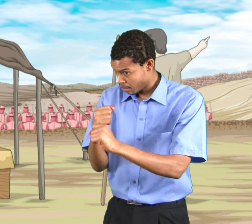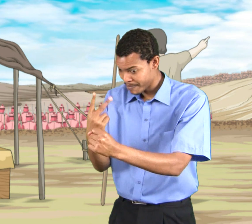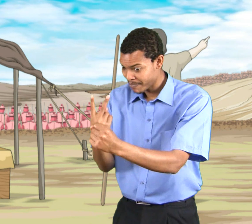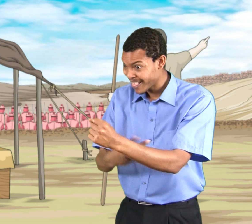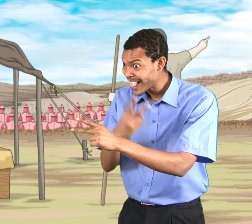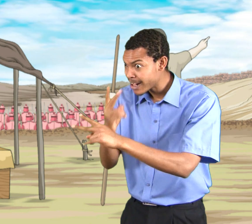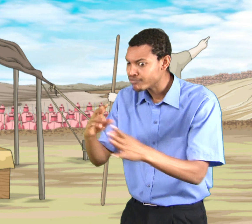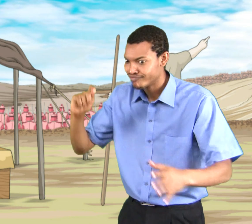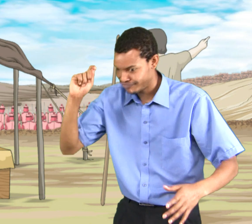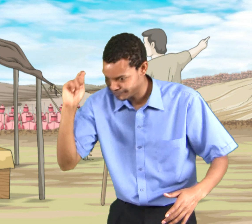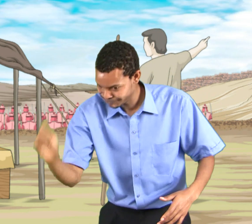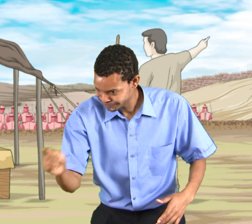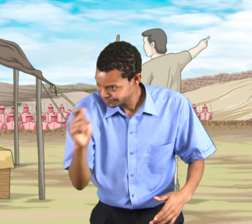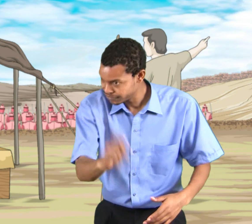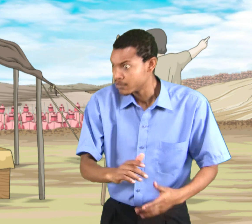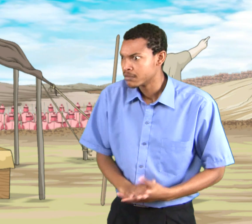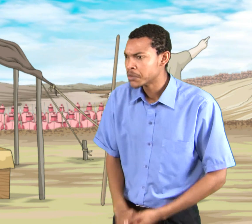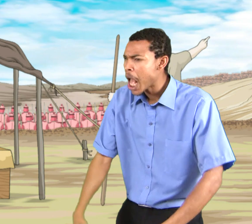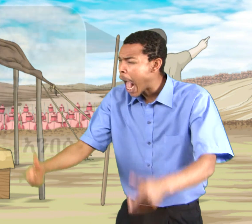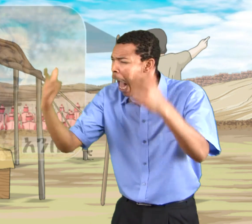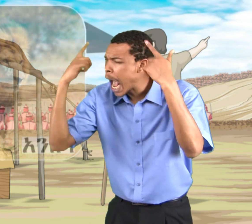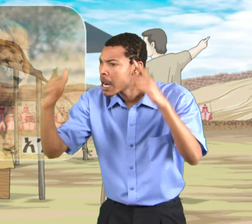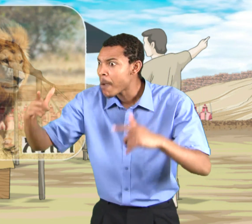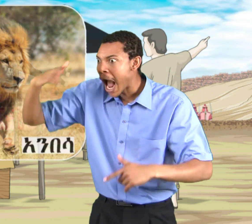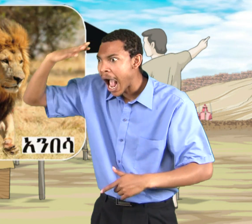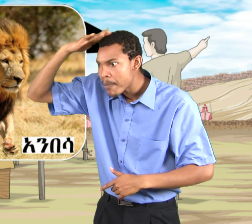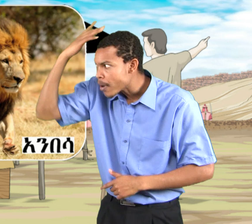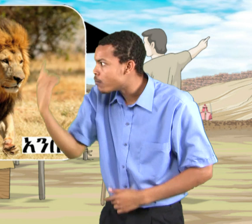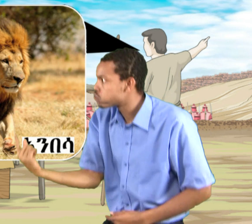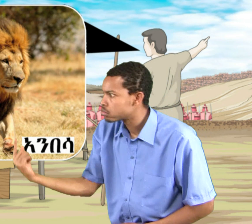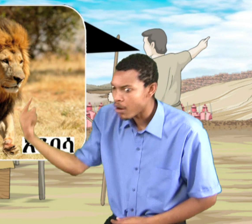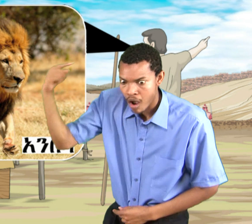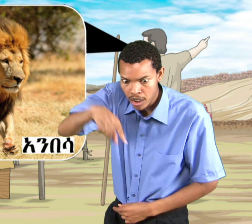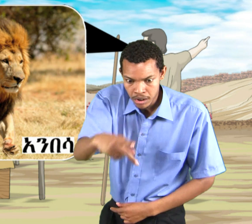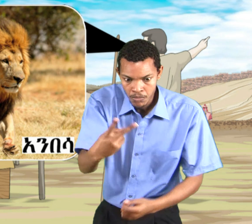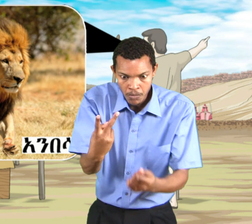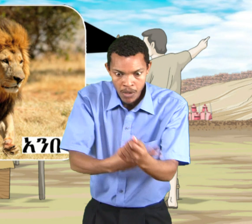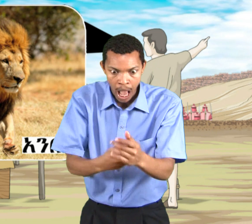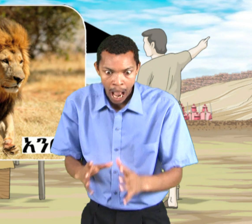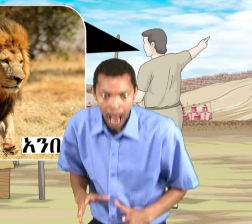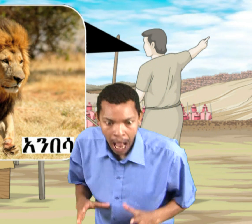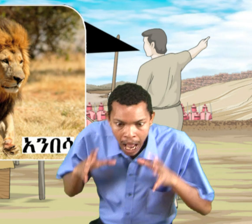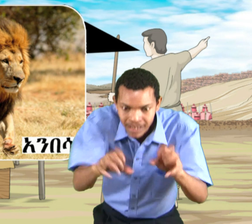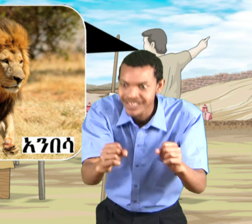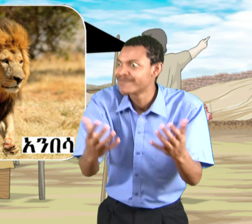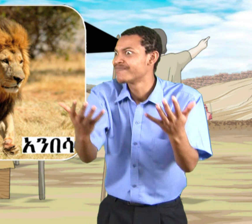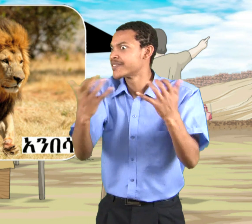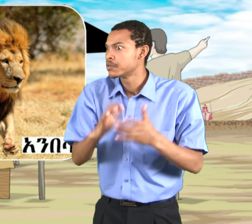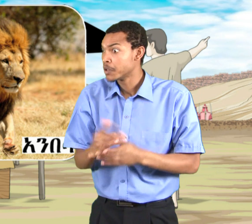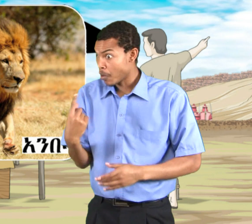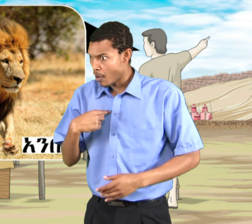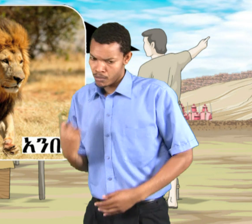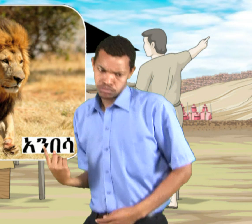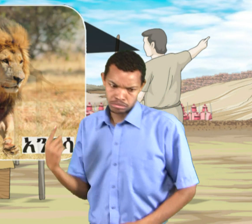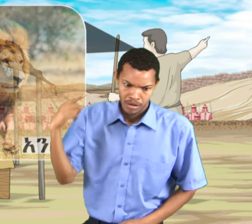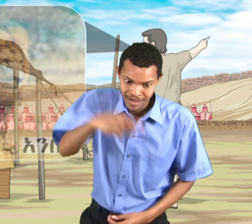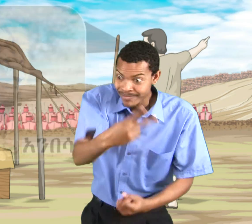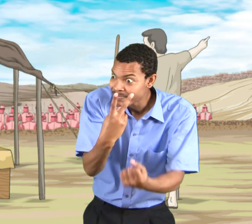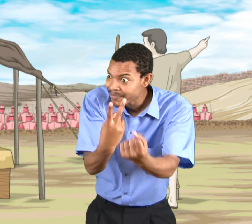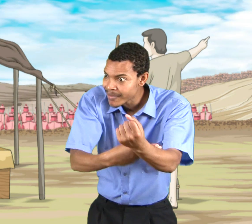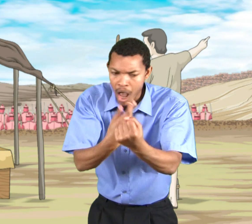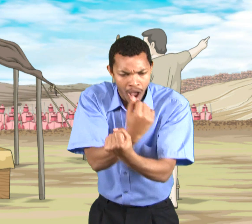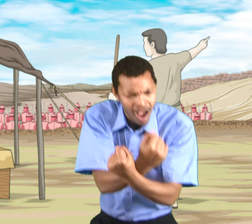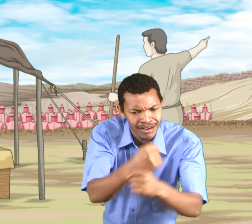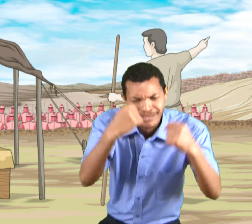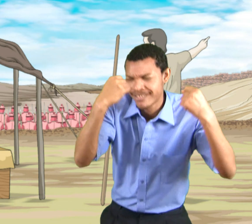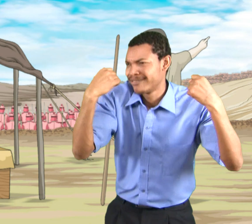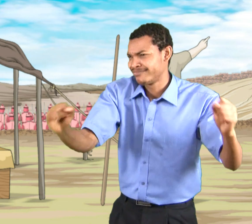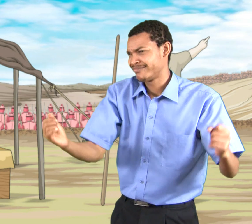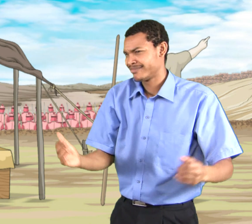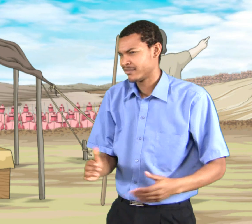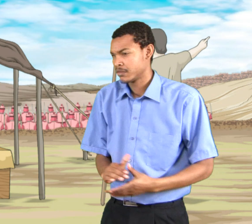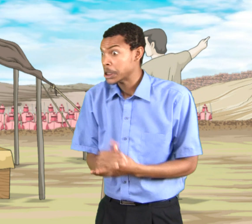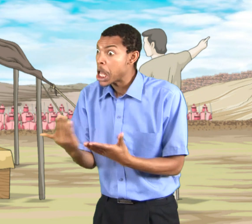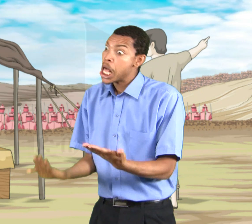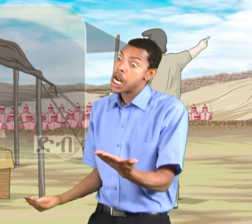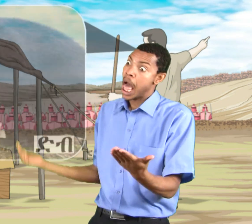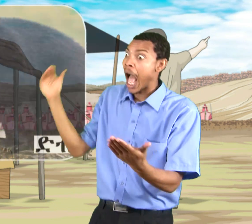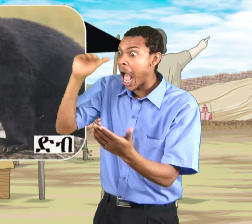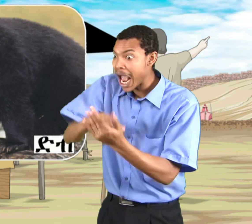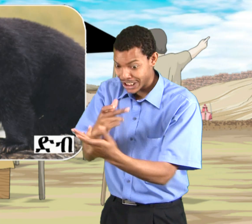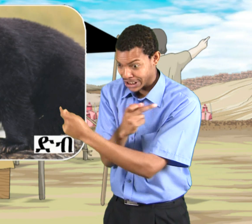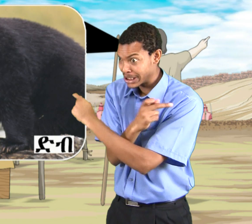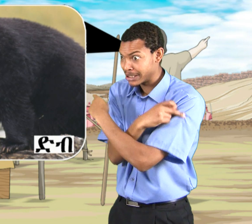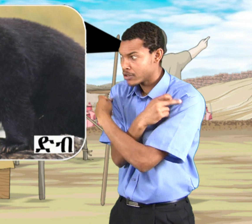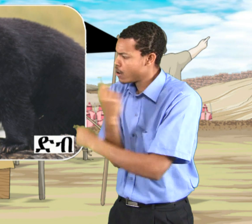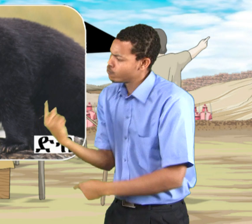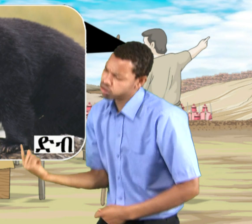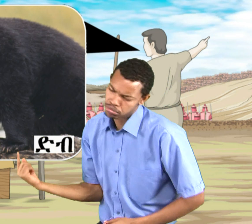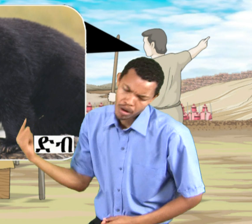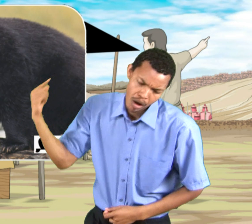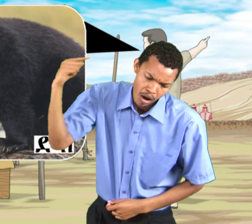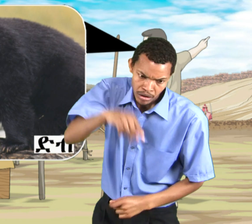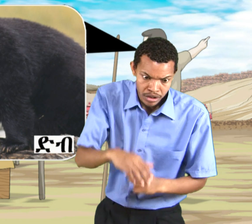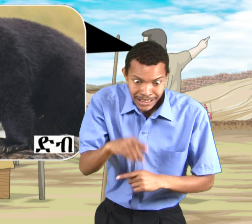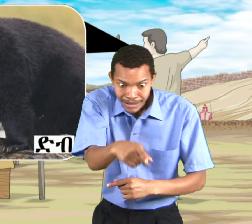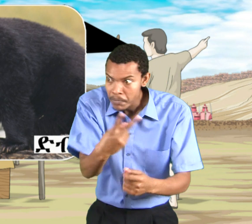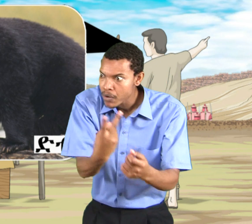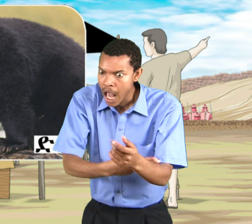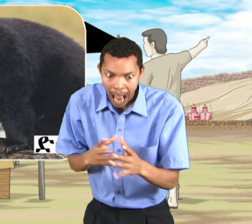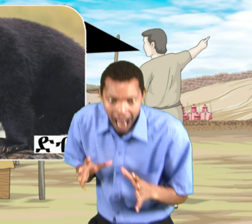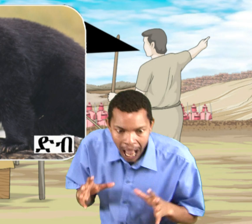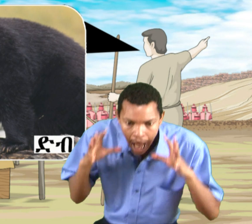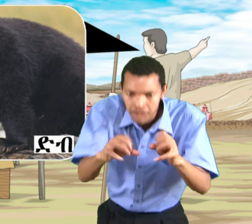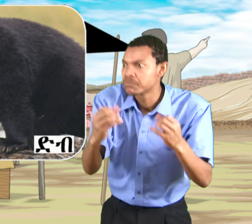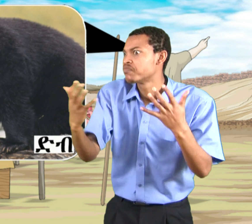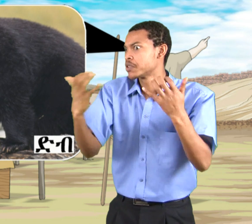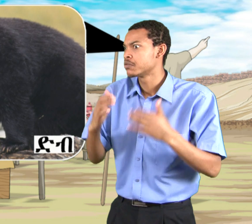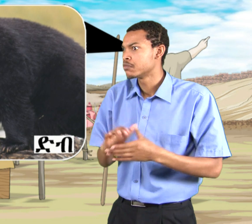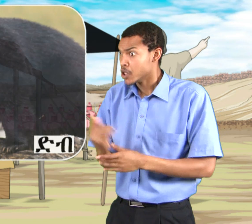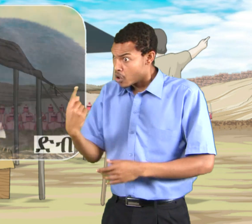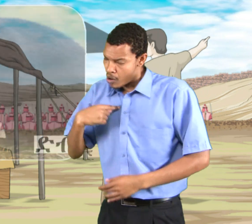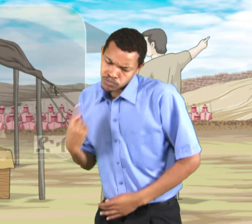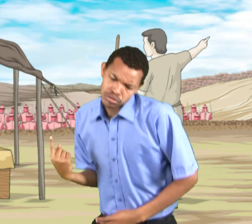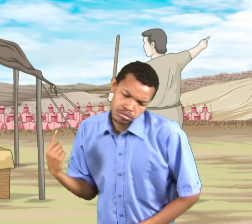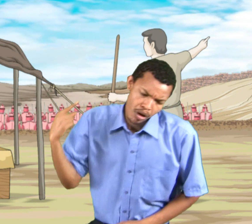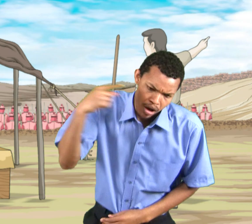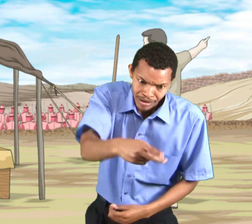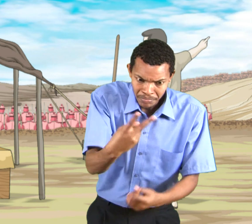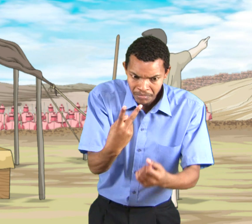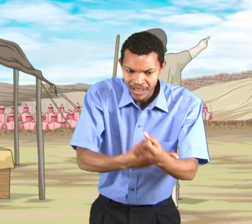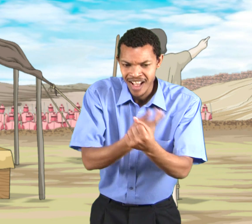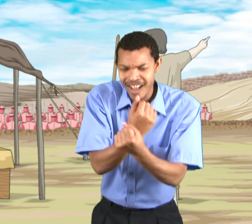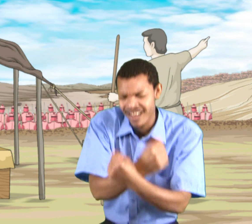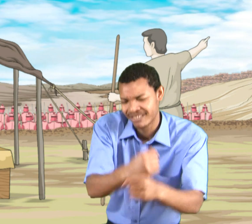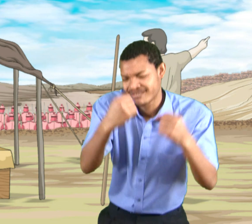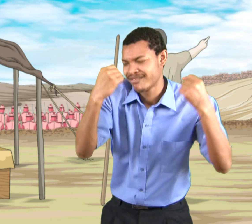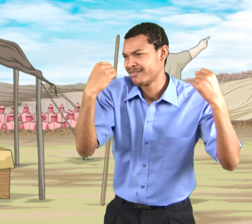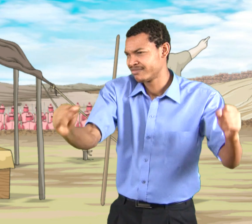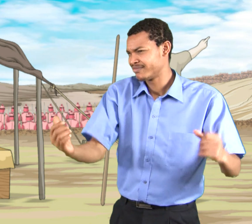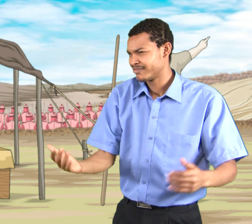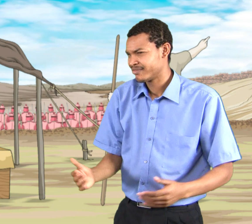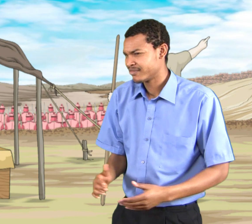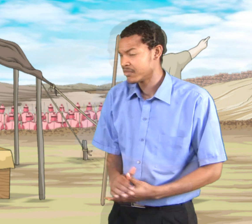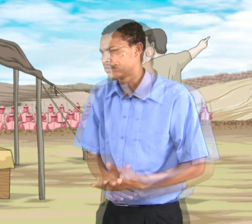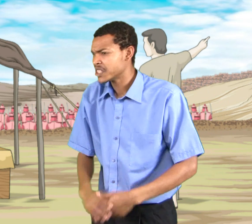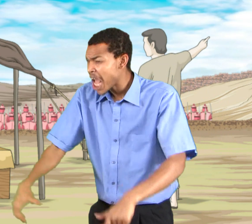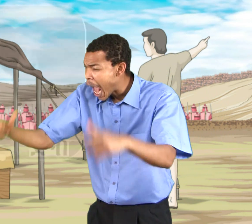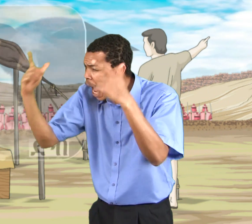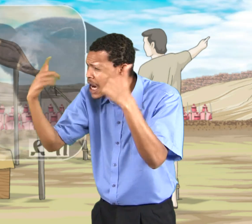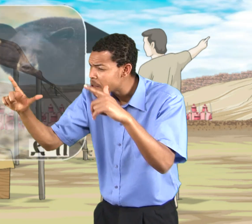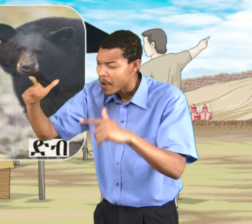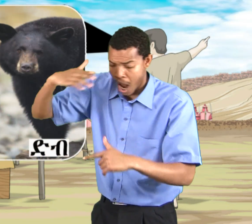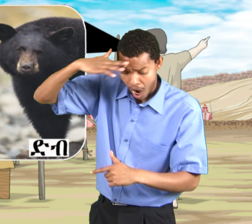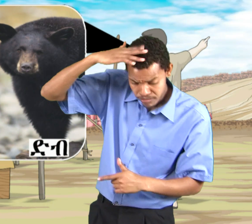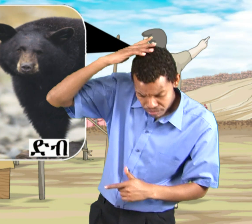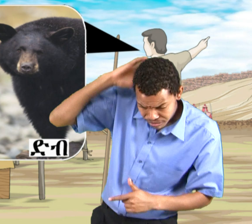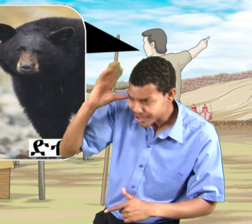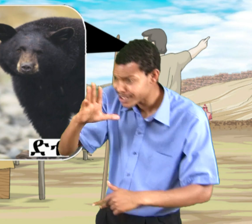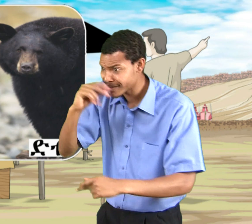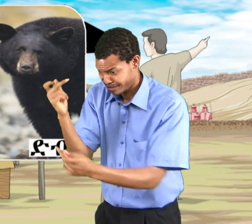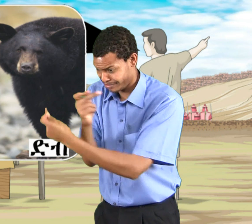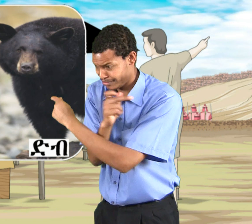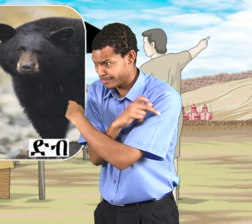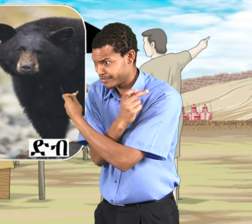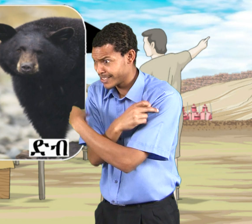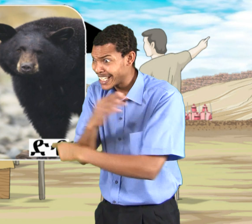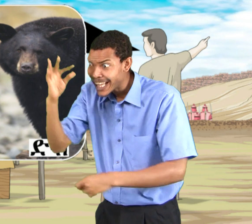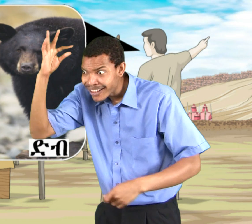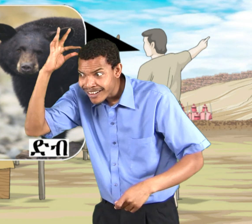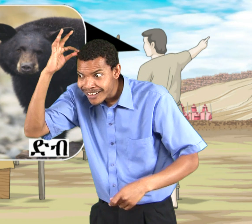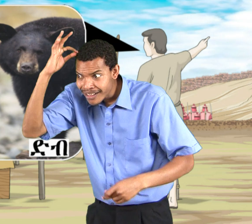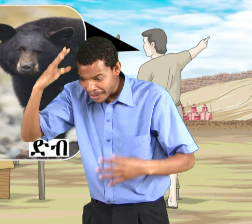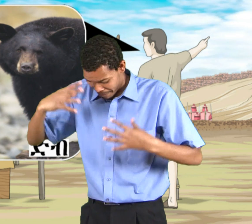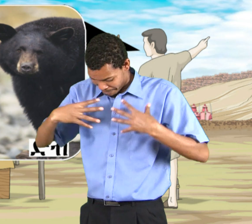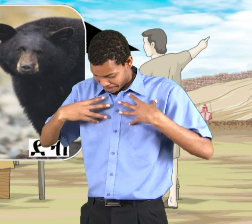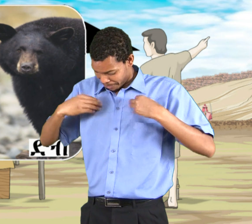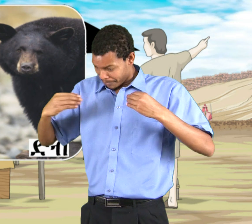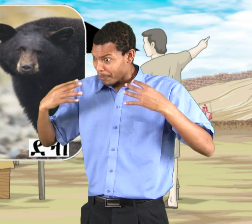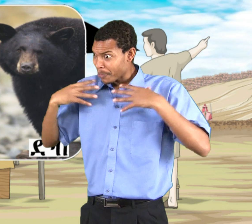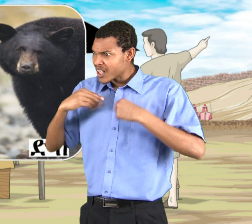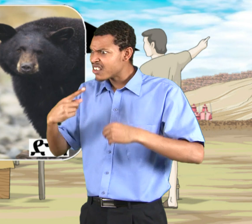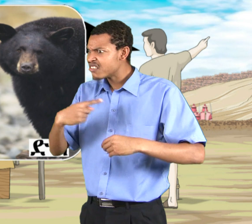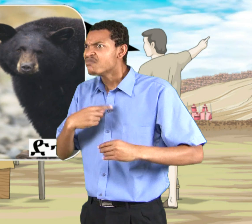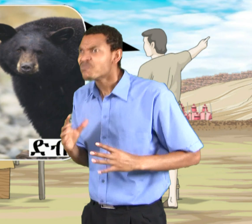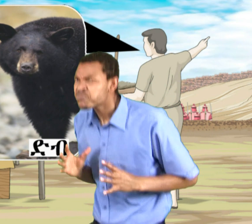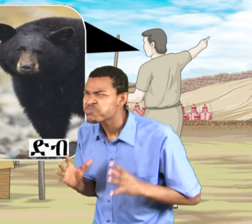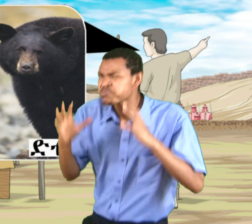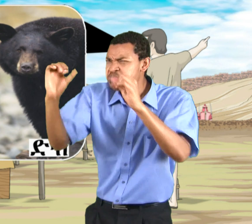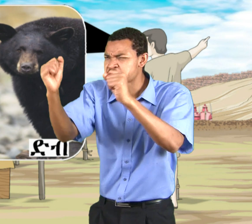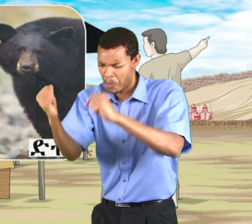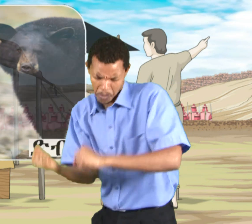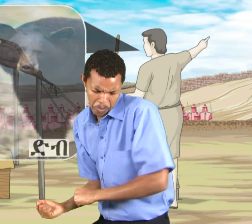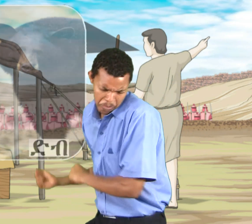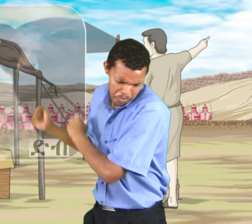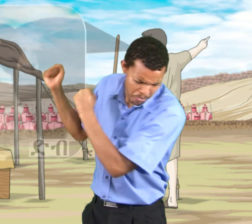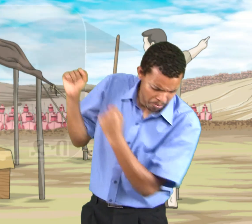David replied, “Your servant has been tending his father’s sheep, and whenever a lion or a bear came and carried off a lamb from the flock, I went after it, struck it down, and delivered the lamb from its mouth.